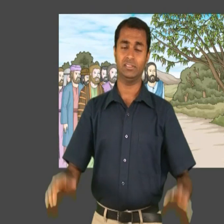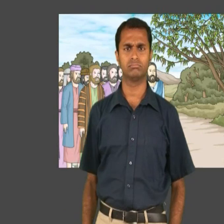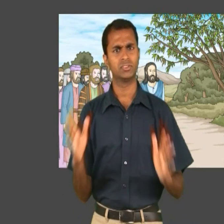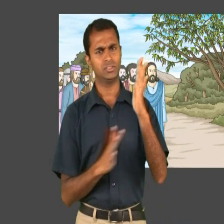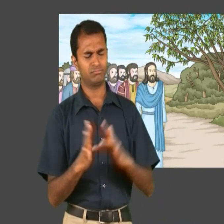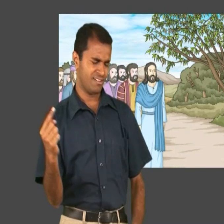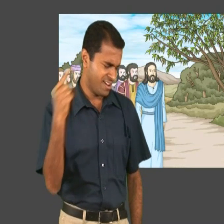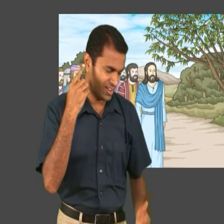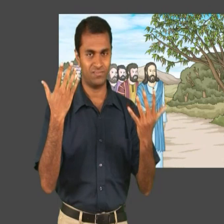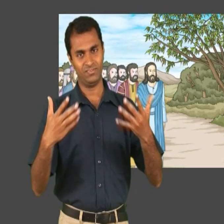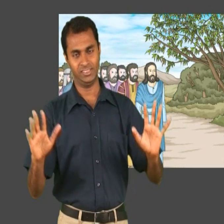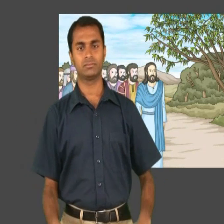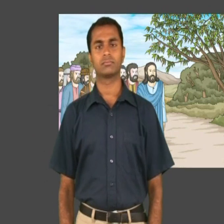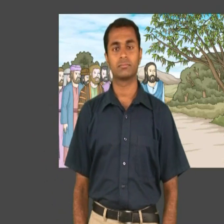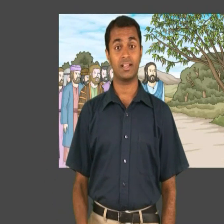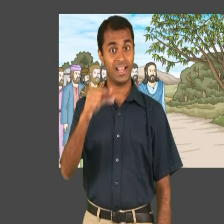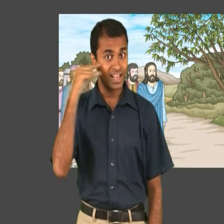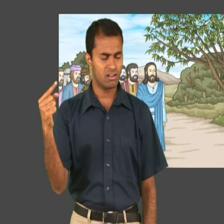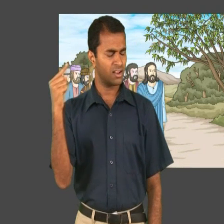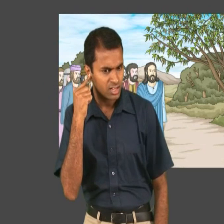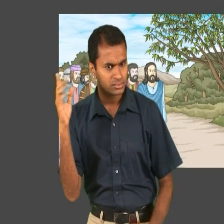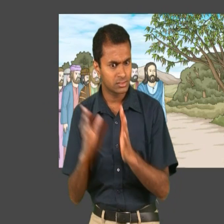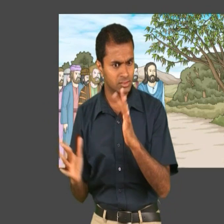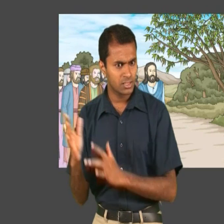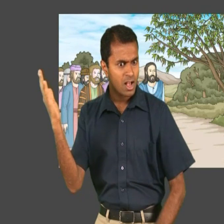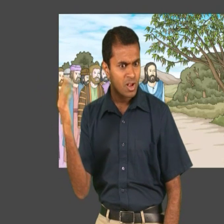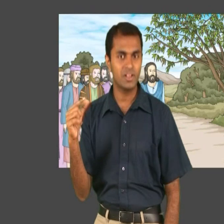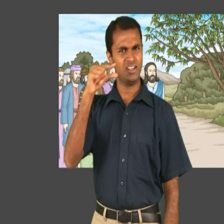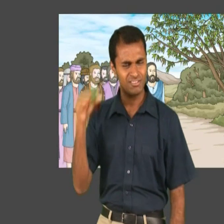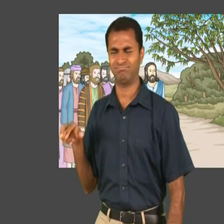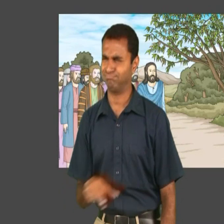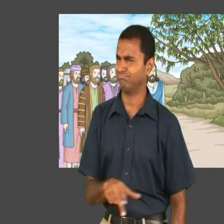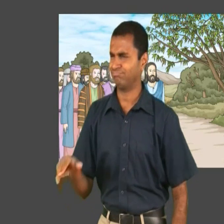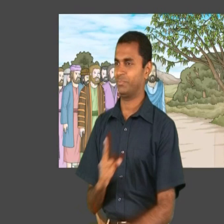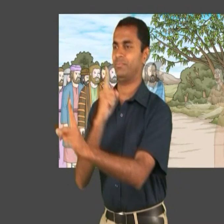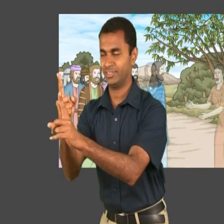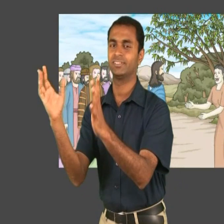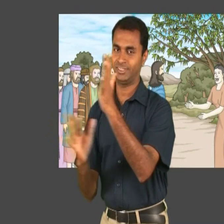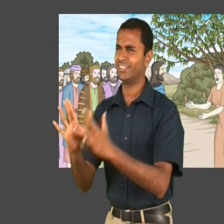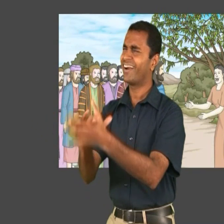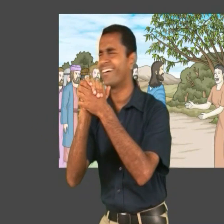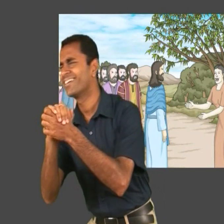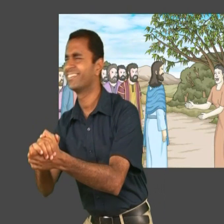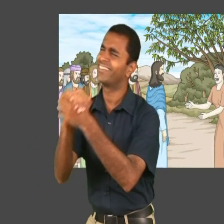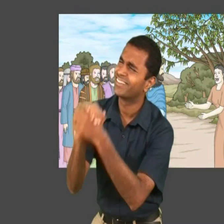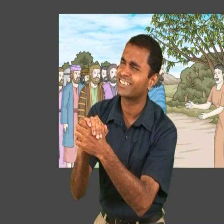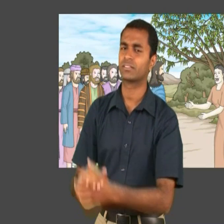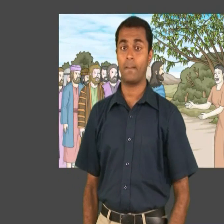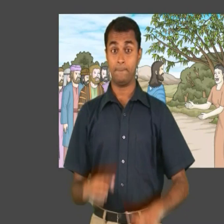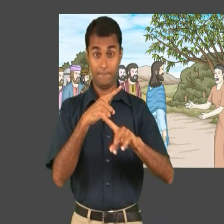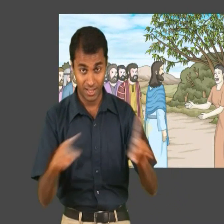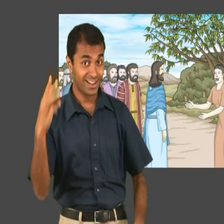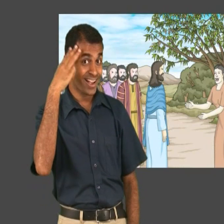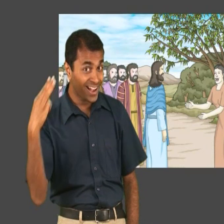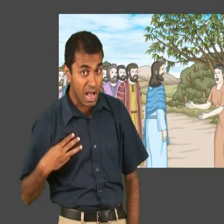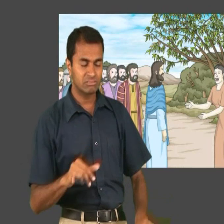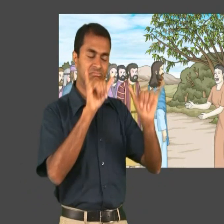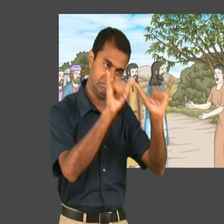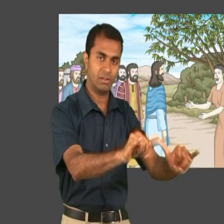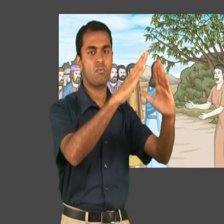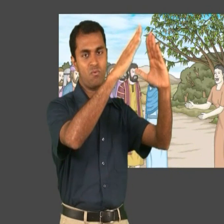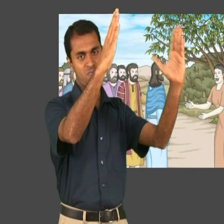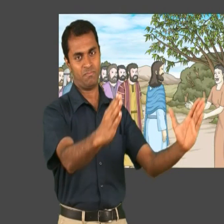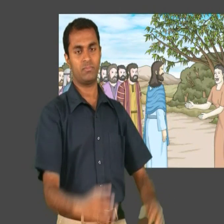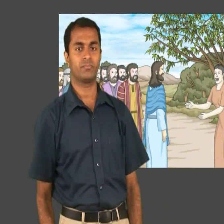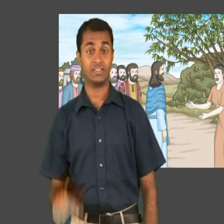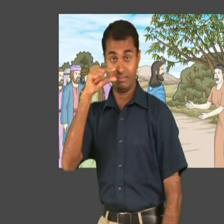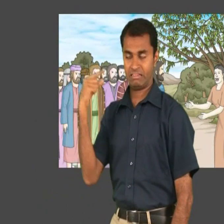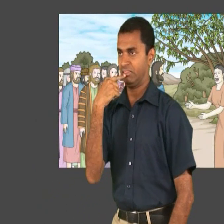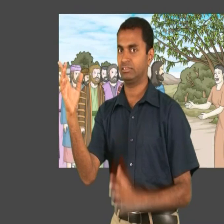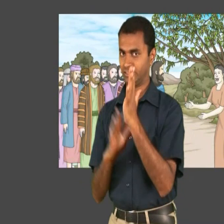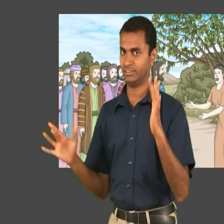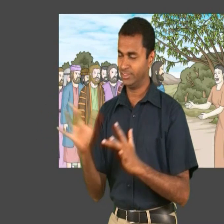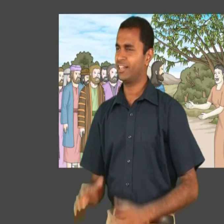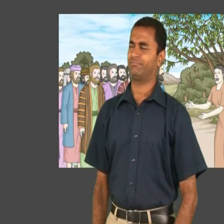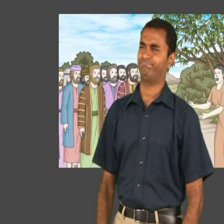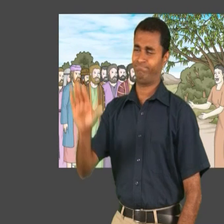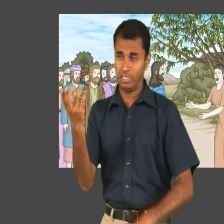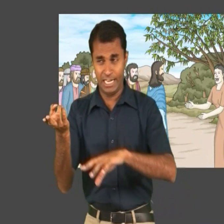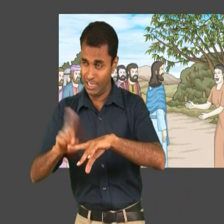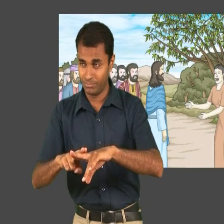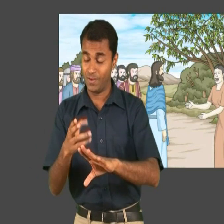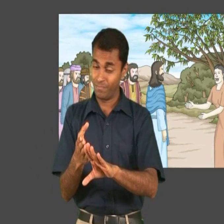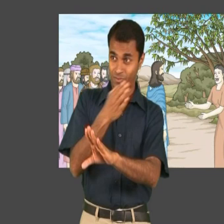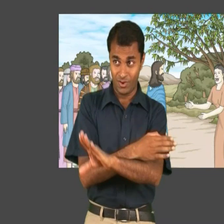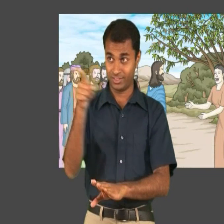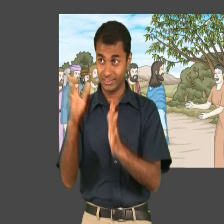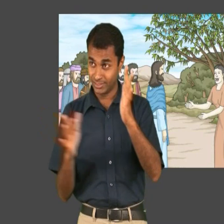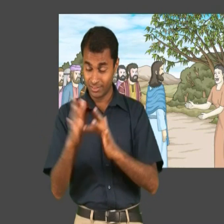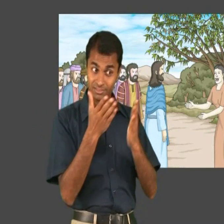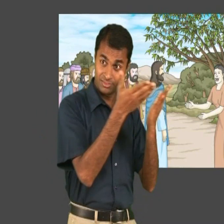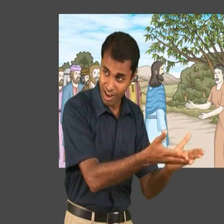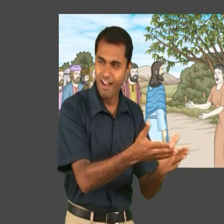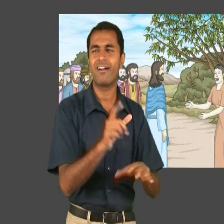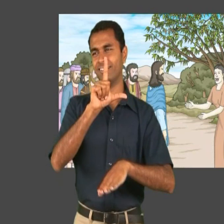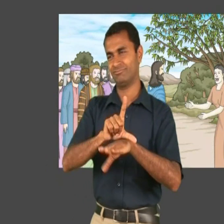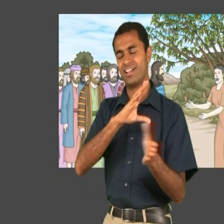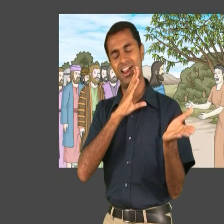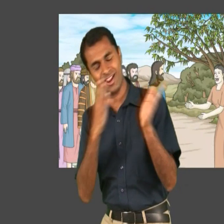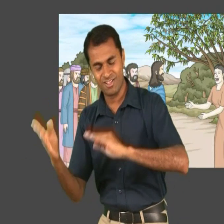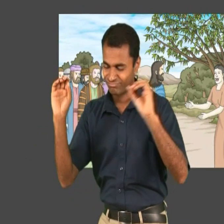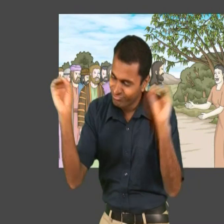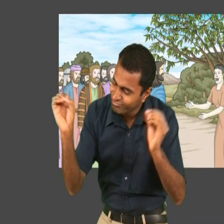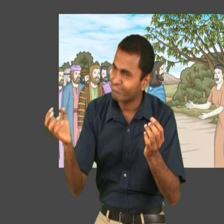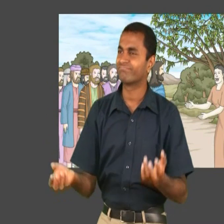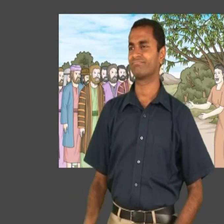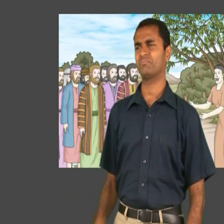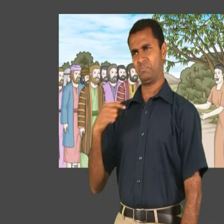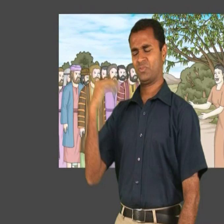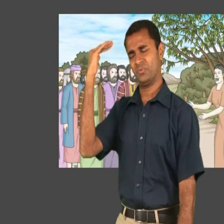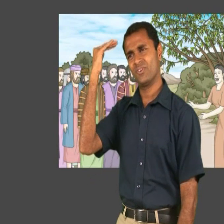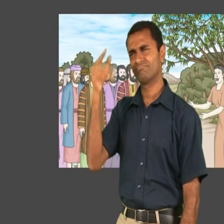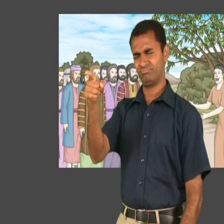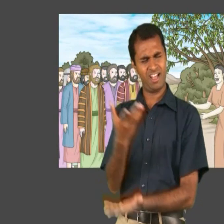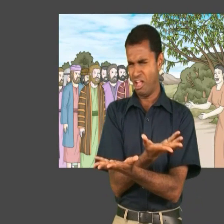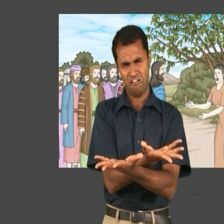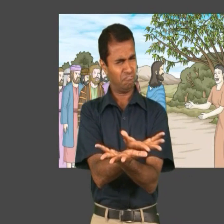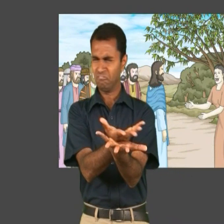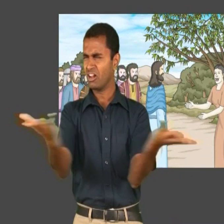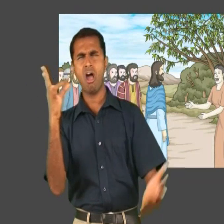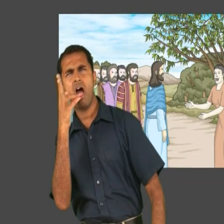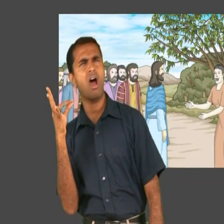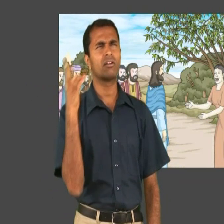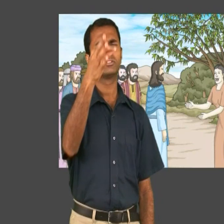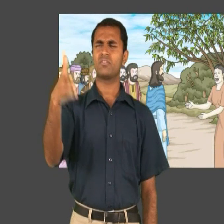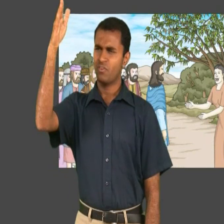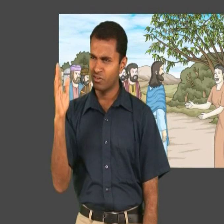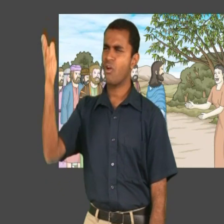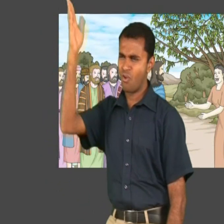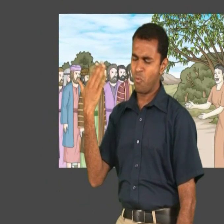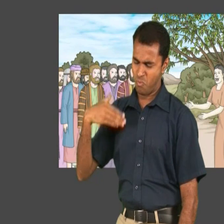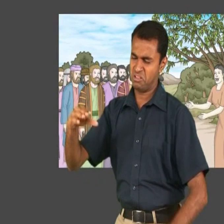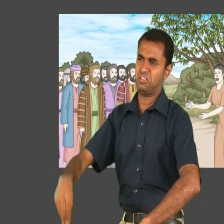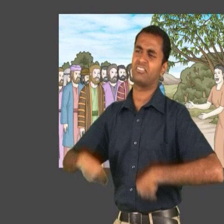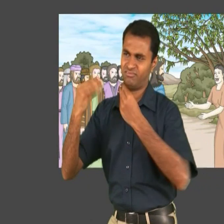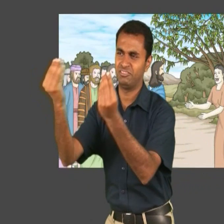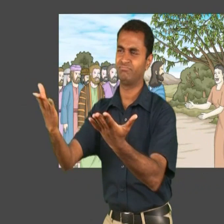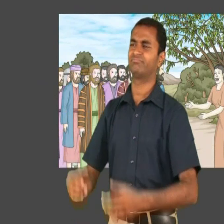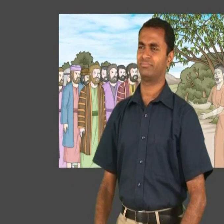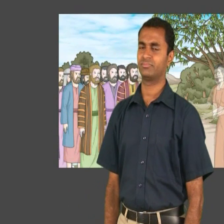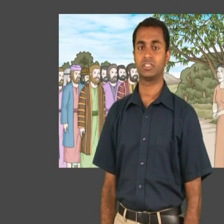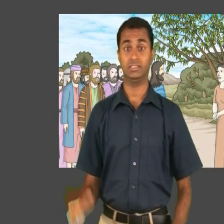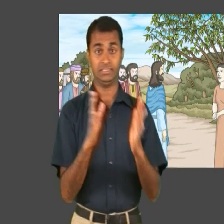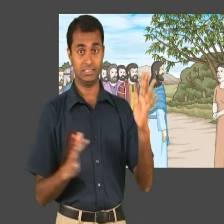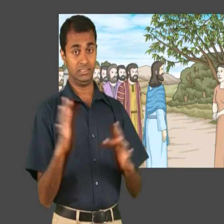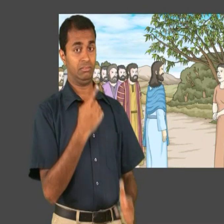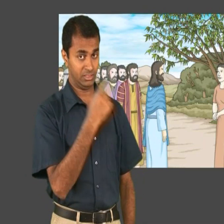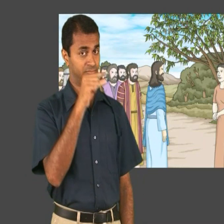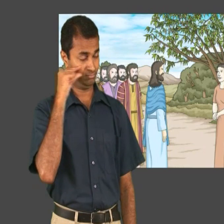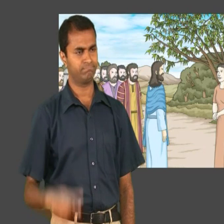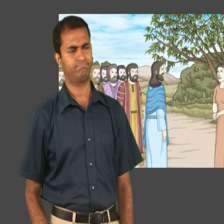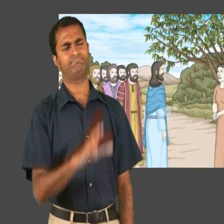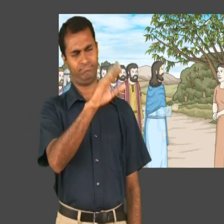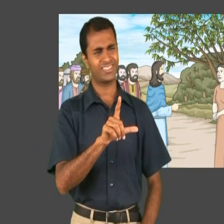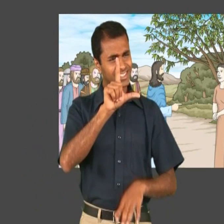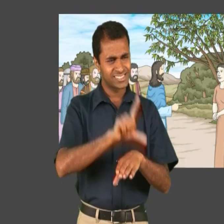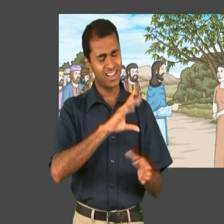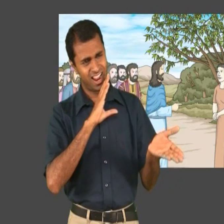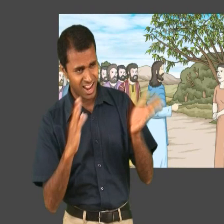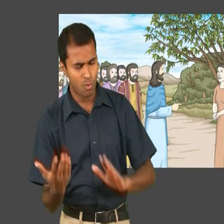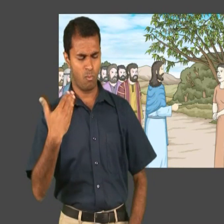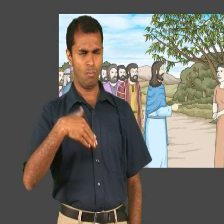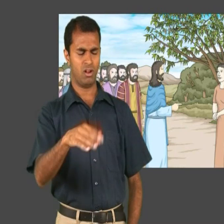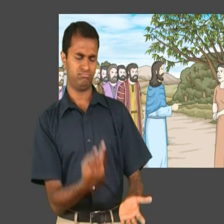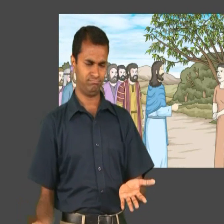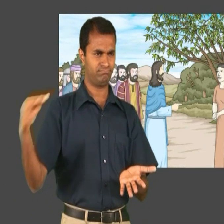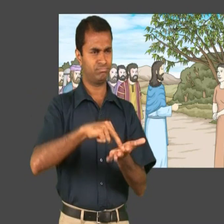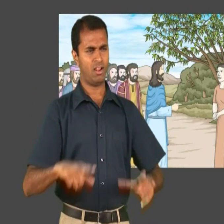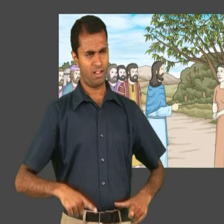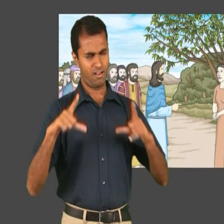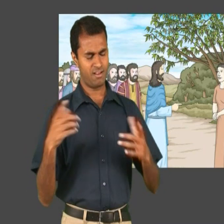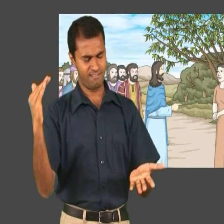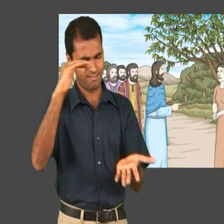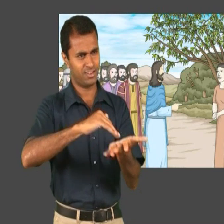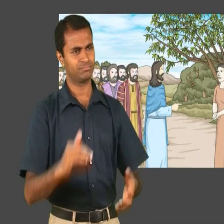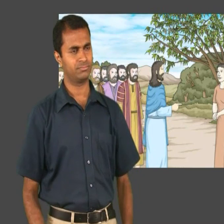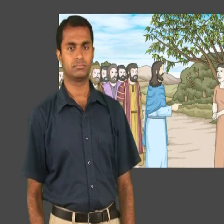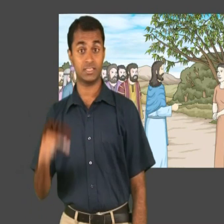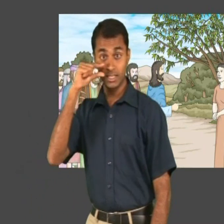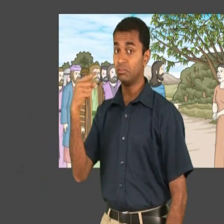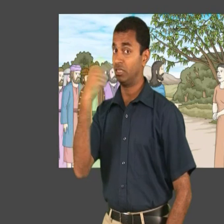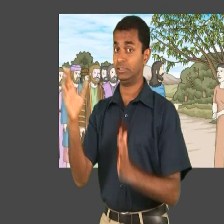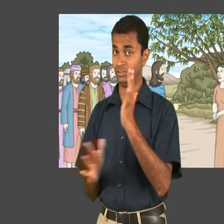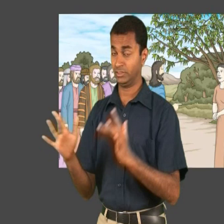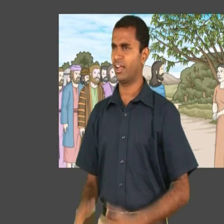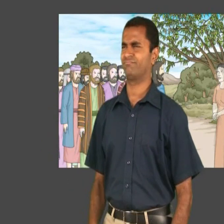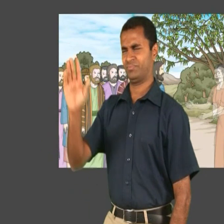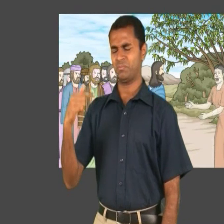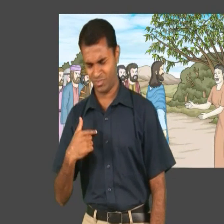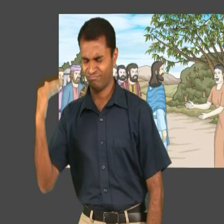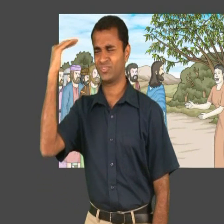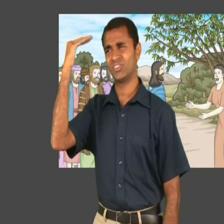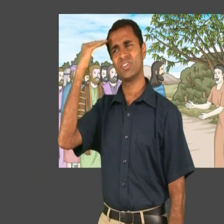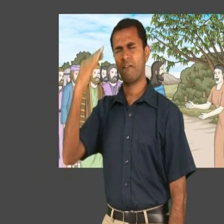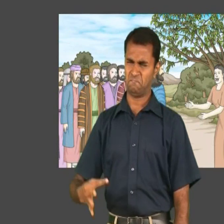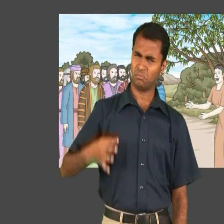Martha said to Jesus, “Lord, if You had been here, my brother would not have died. But even now I know that God will give You whatever You ask of Him.”